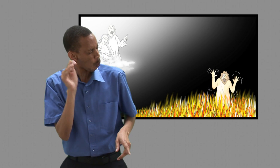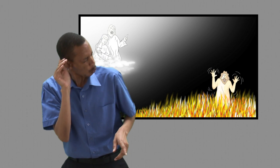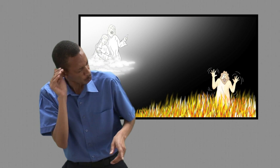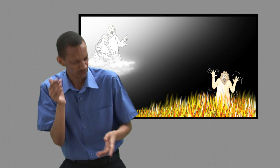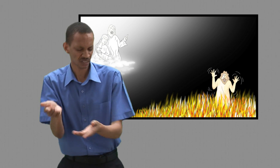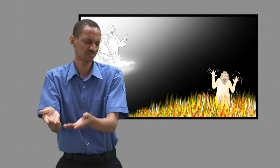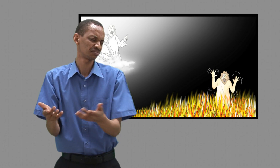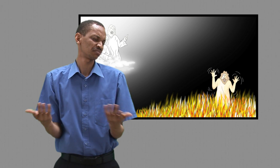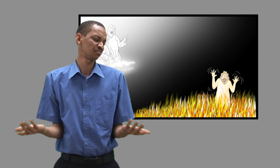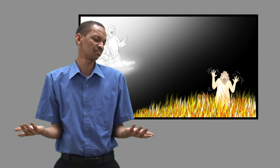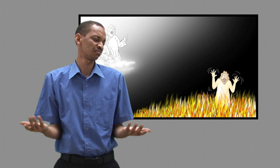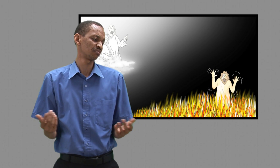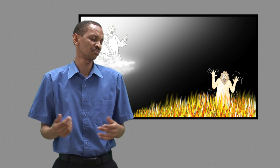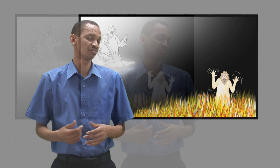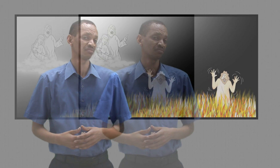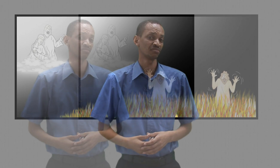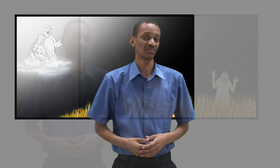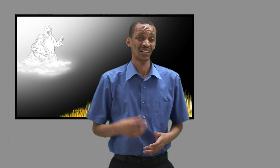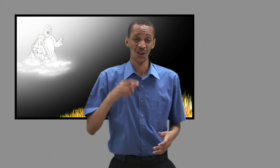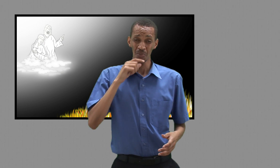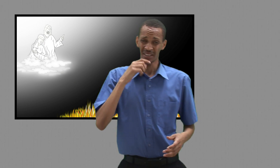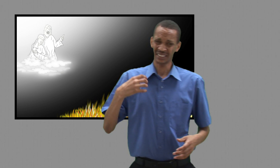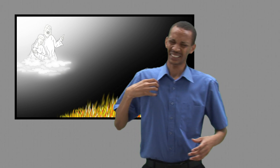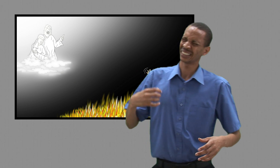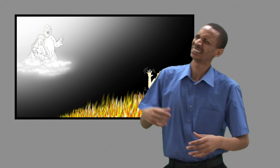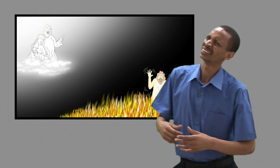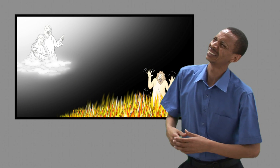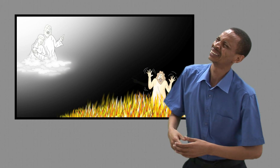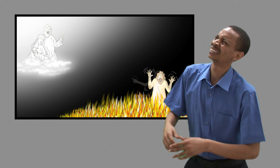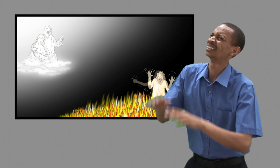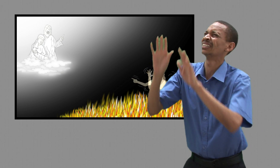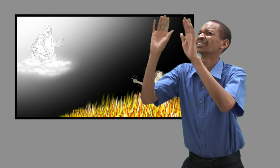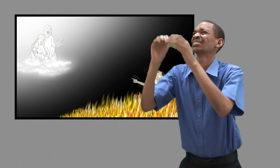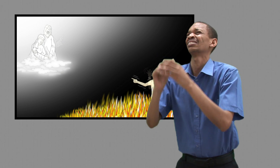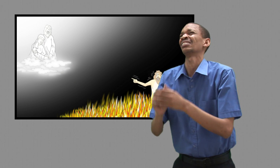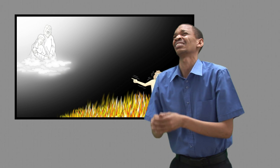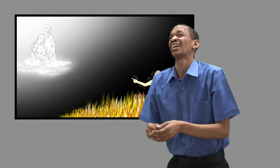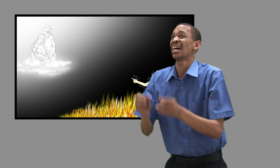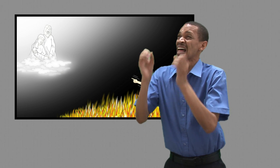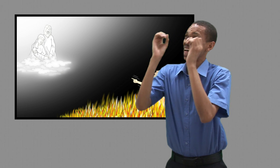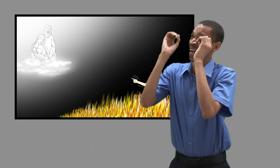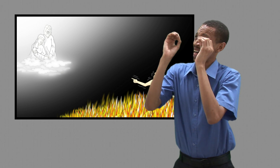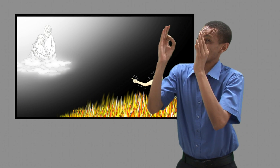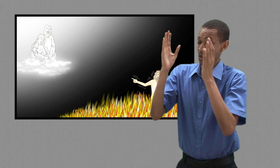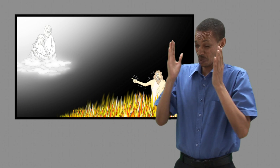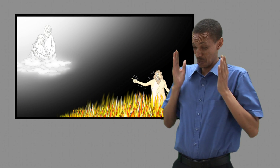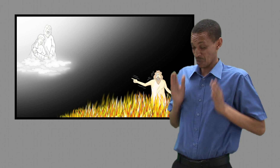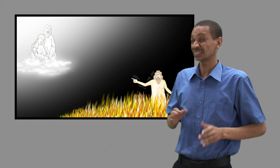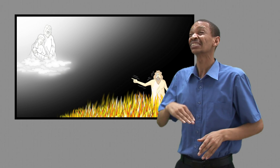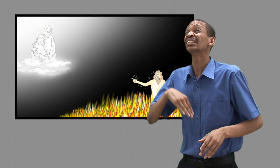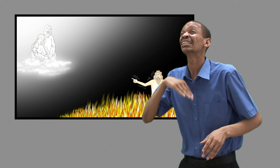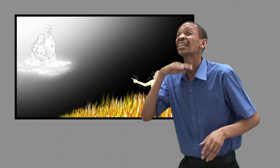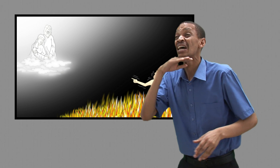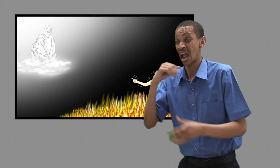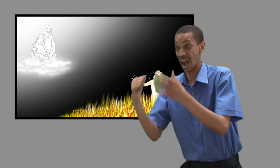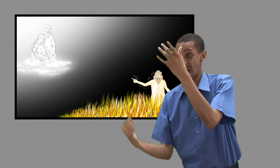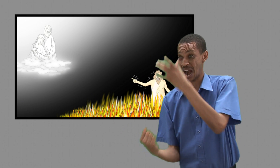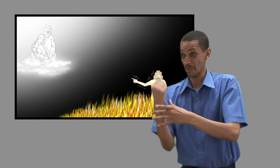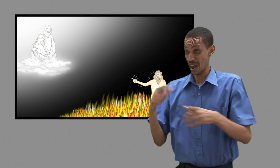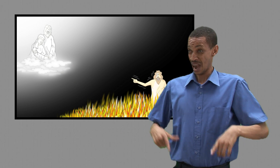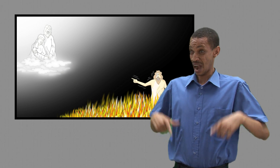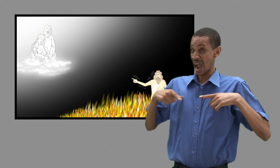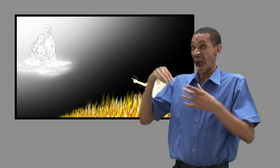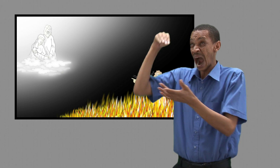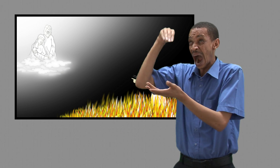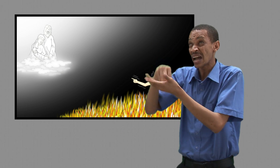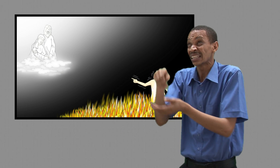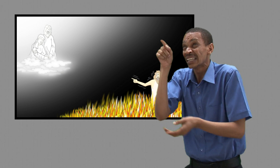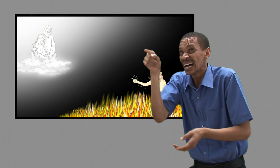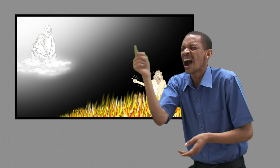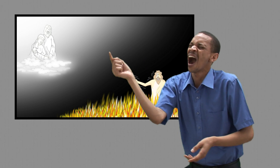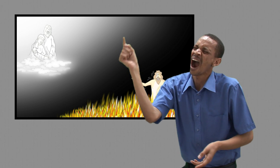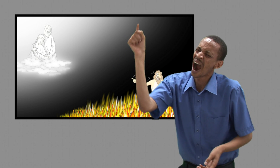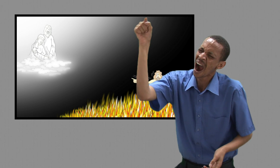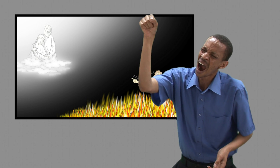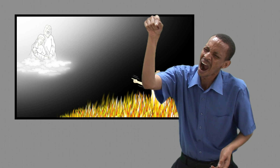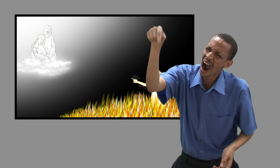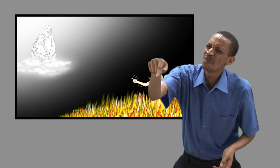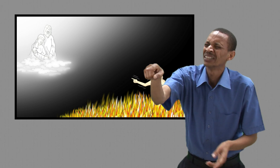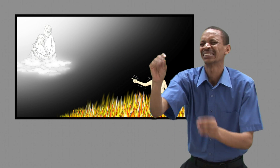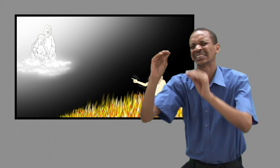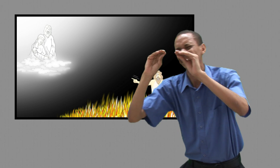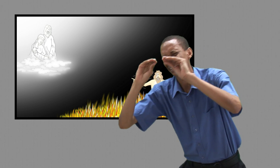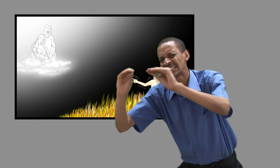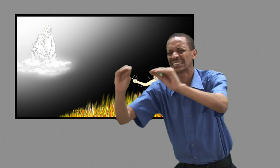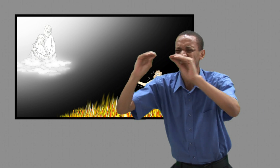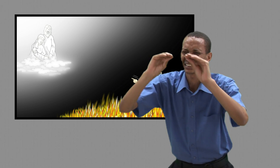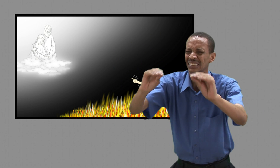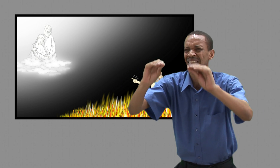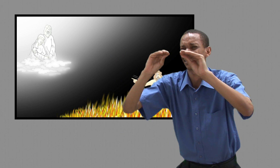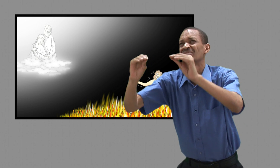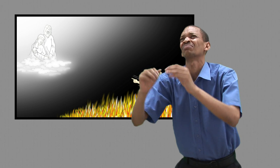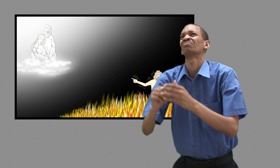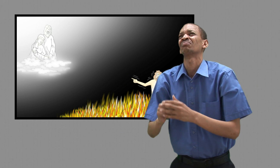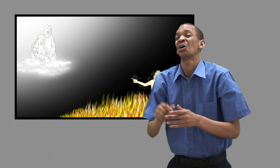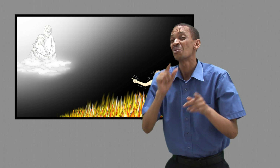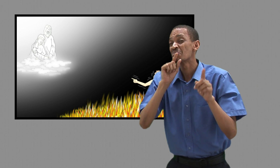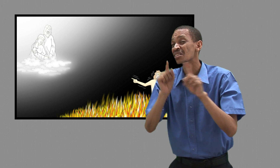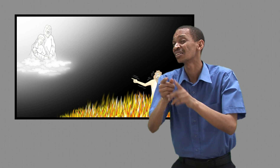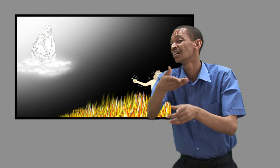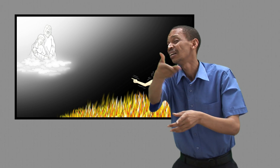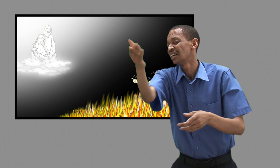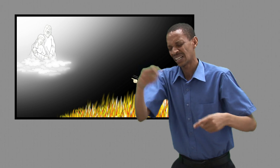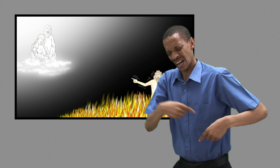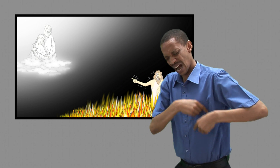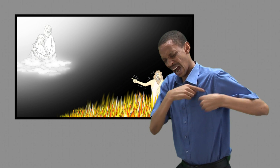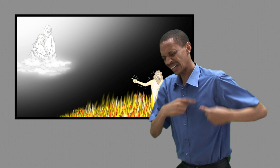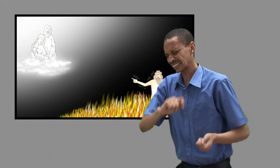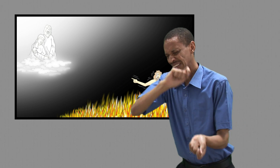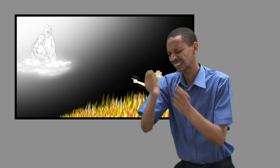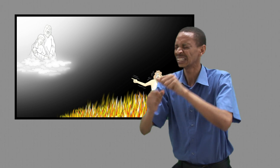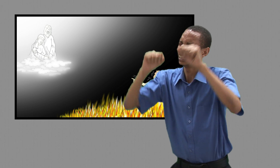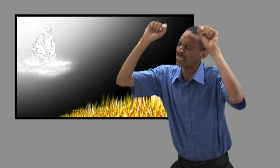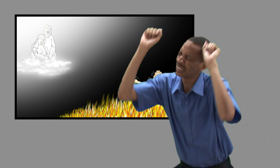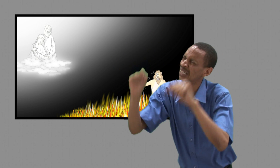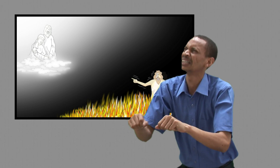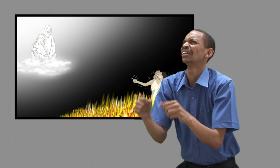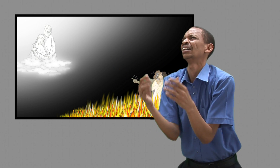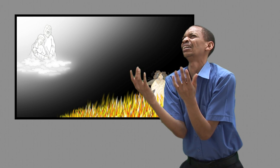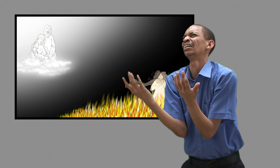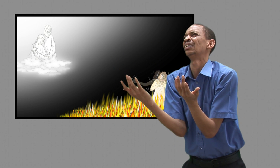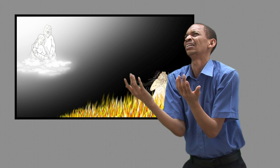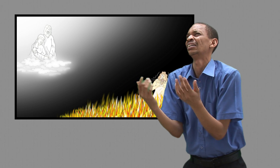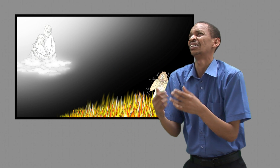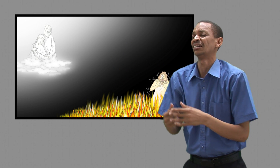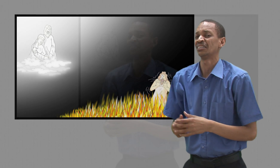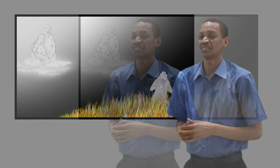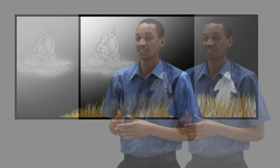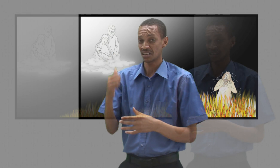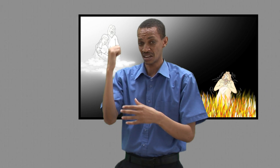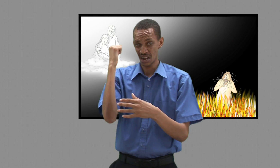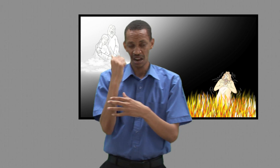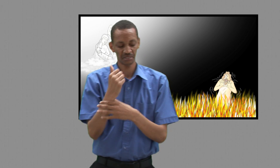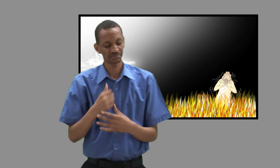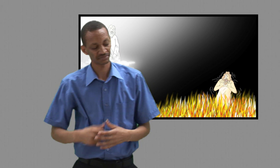‘No, father Abraham,’ he said, ‘but if someone is sent to them from the dead, they will repent.’